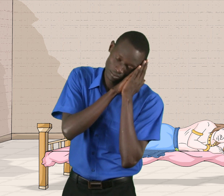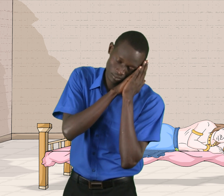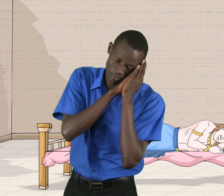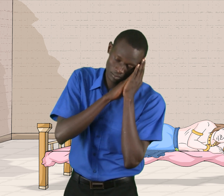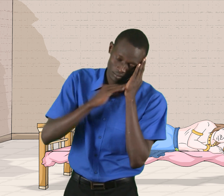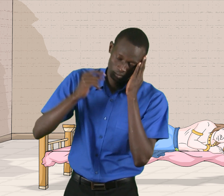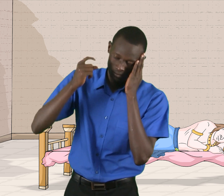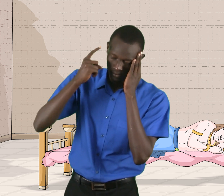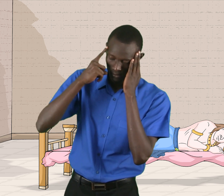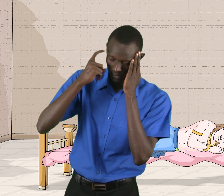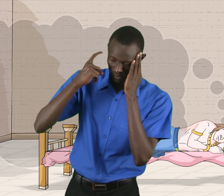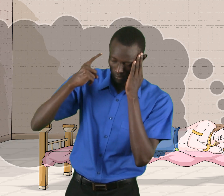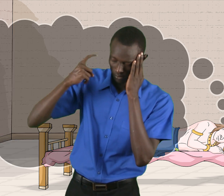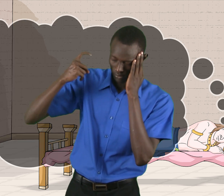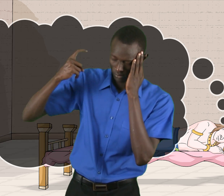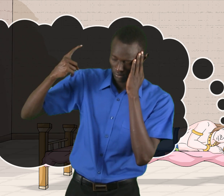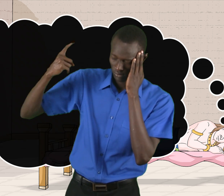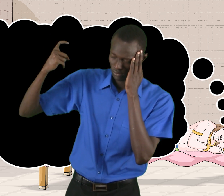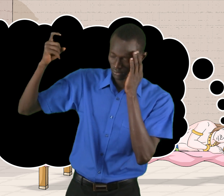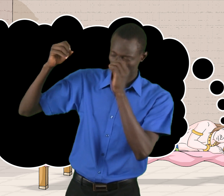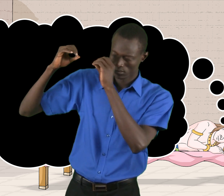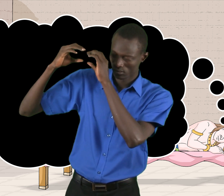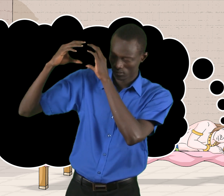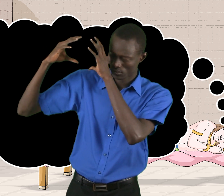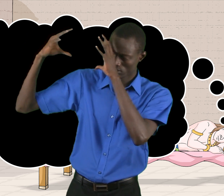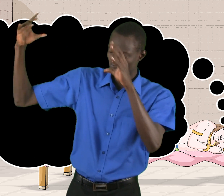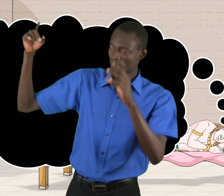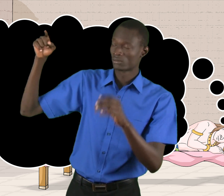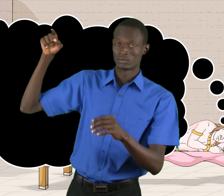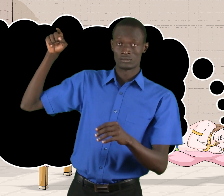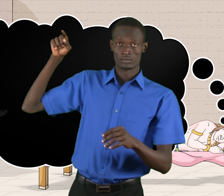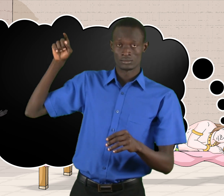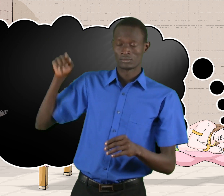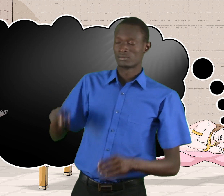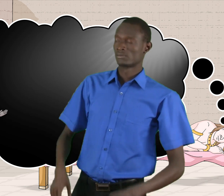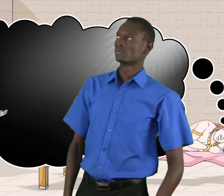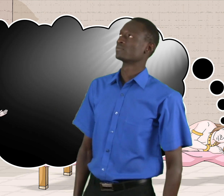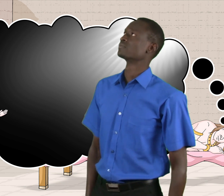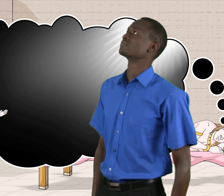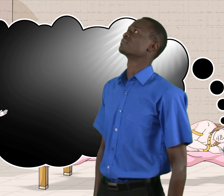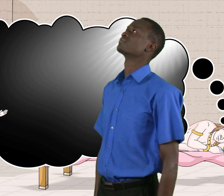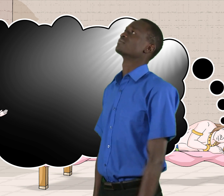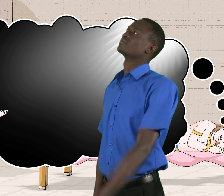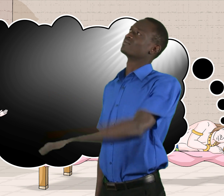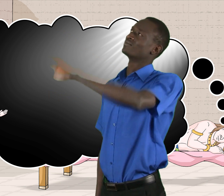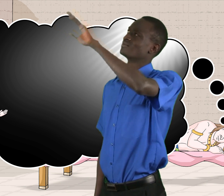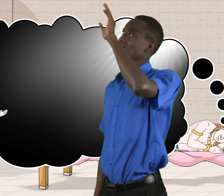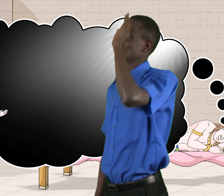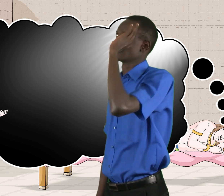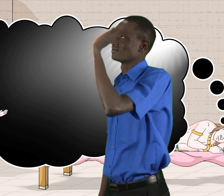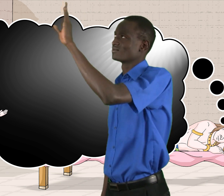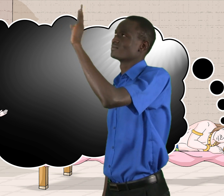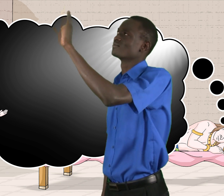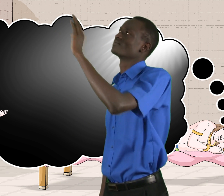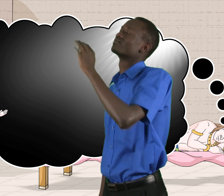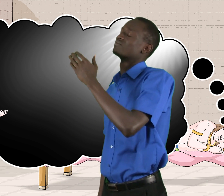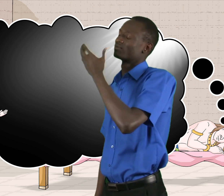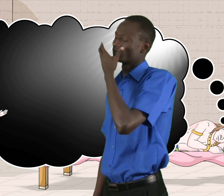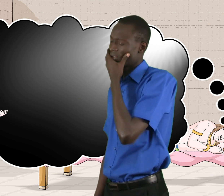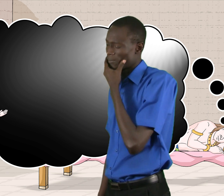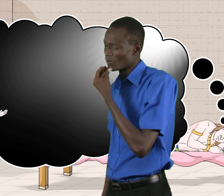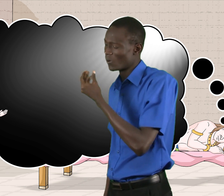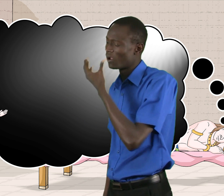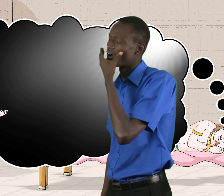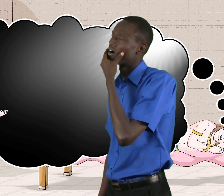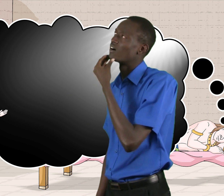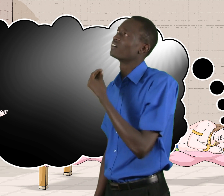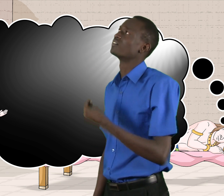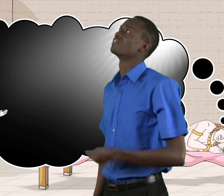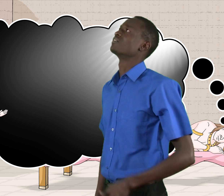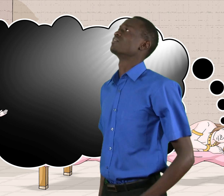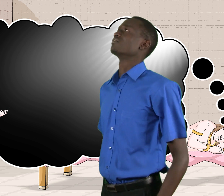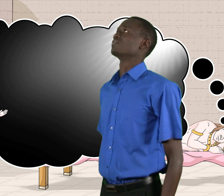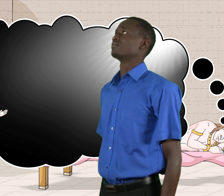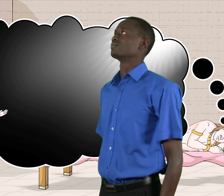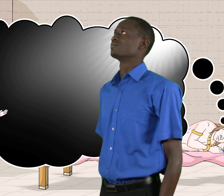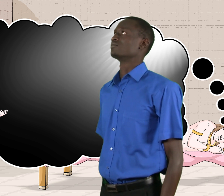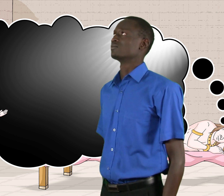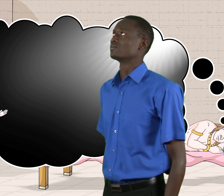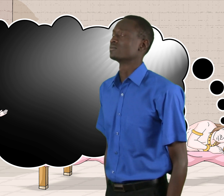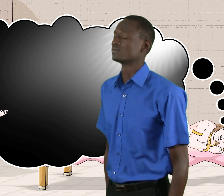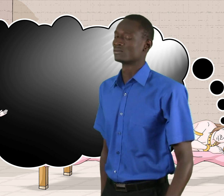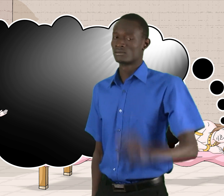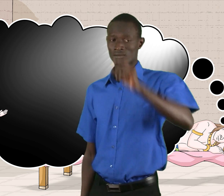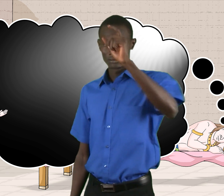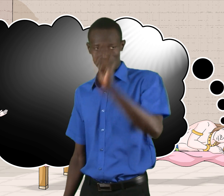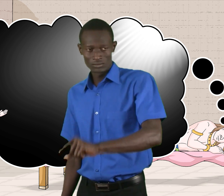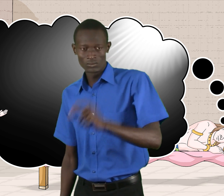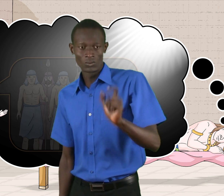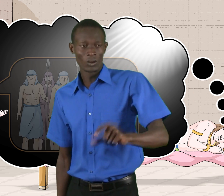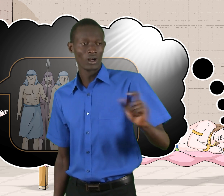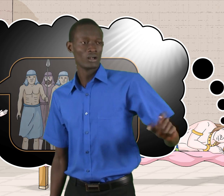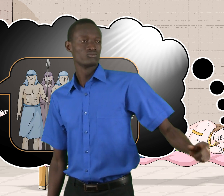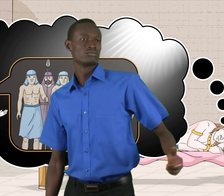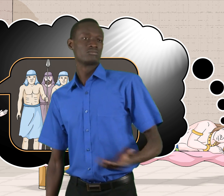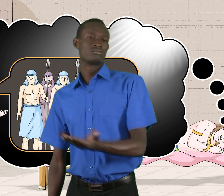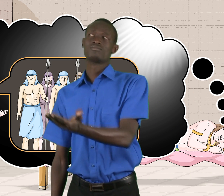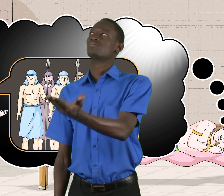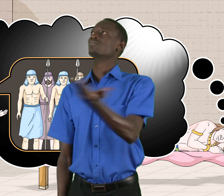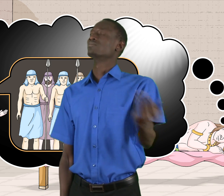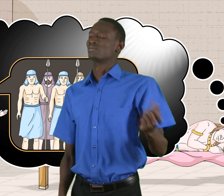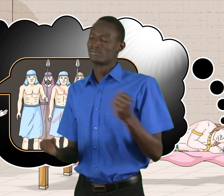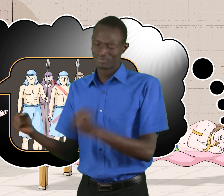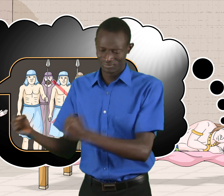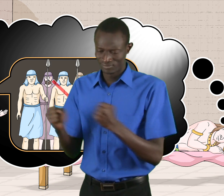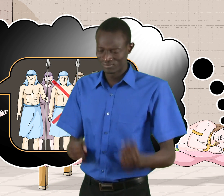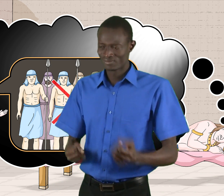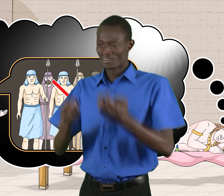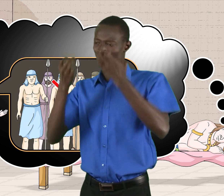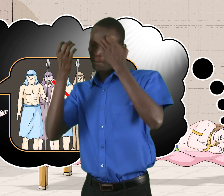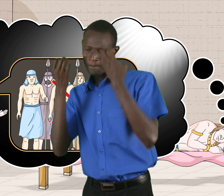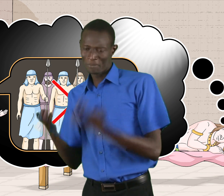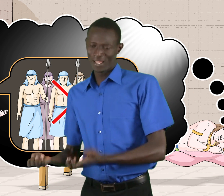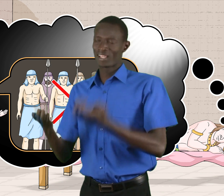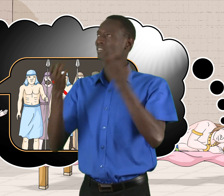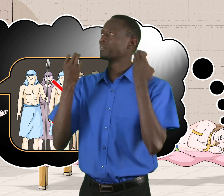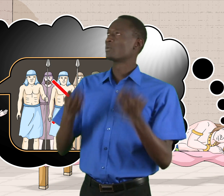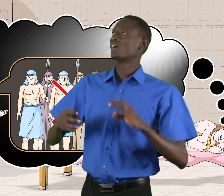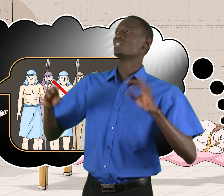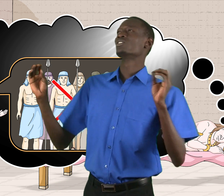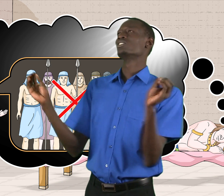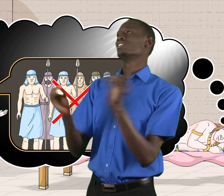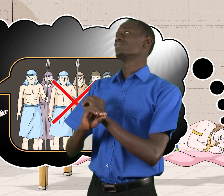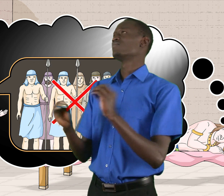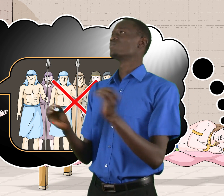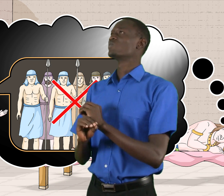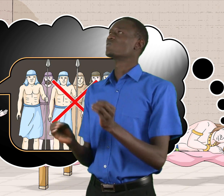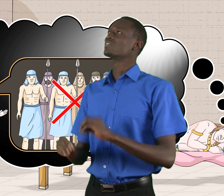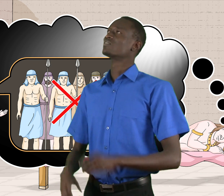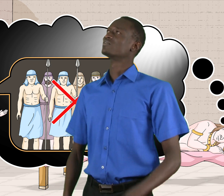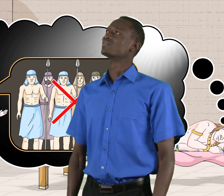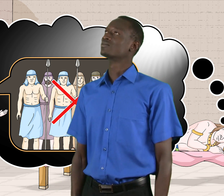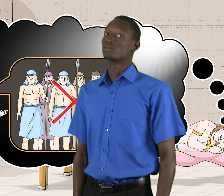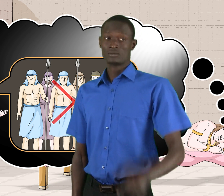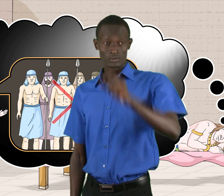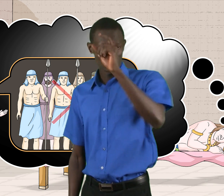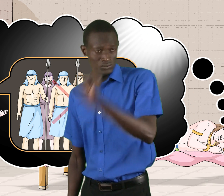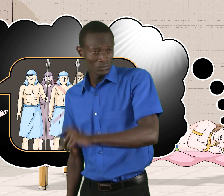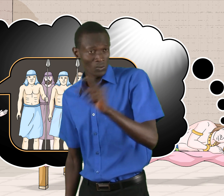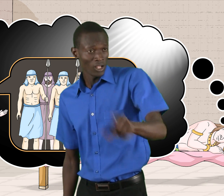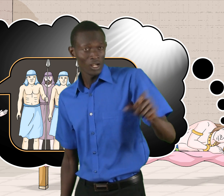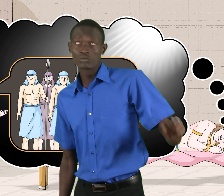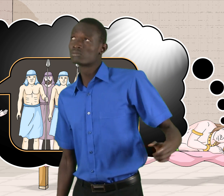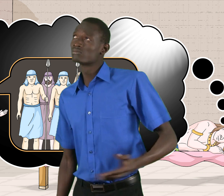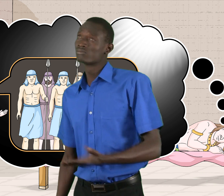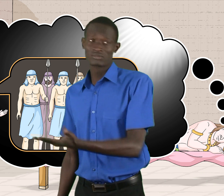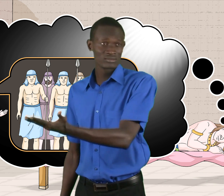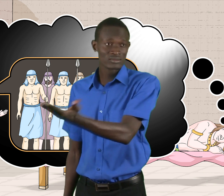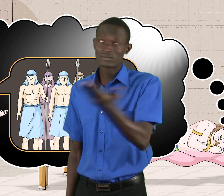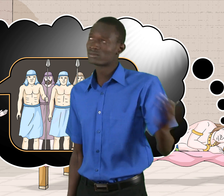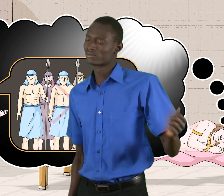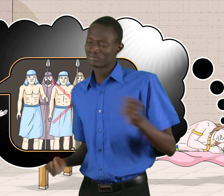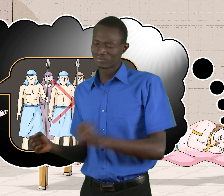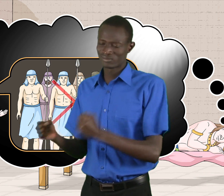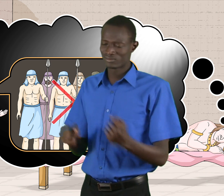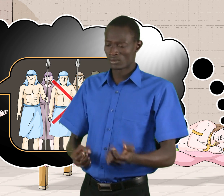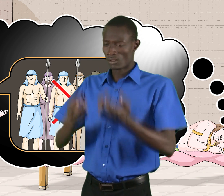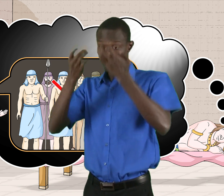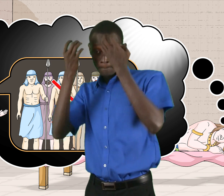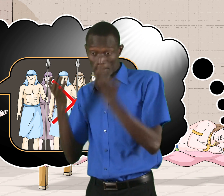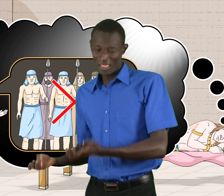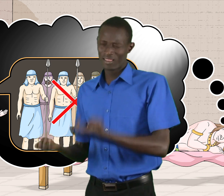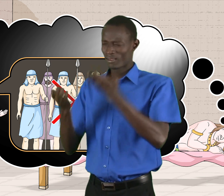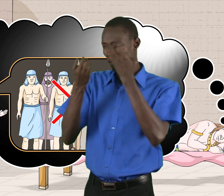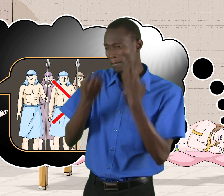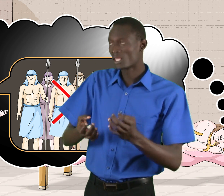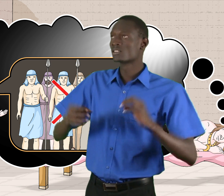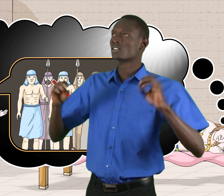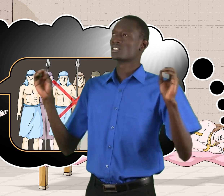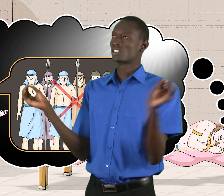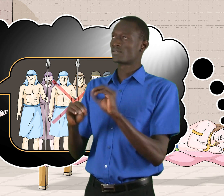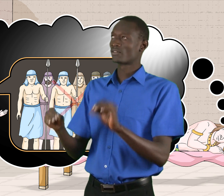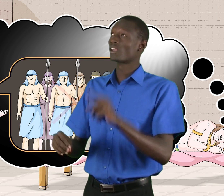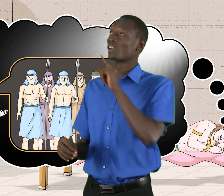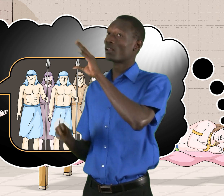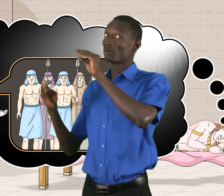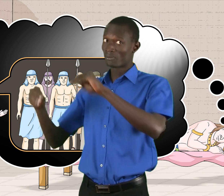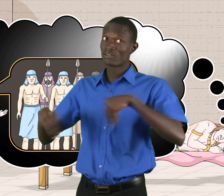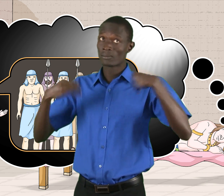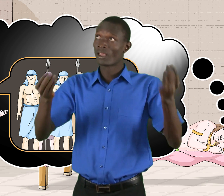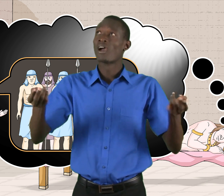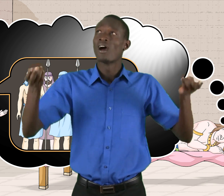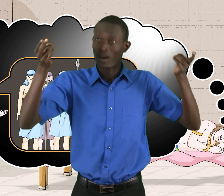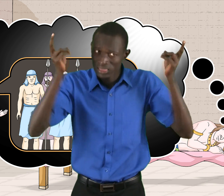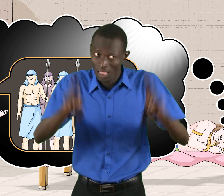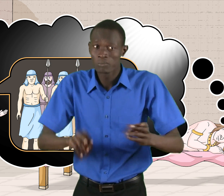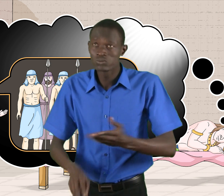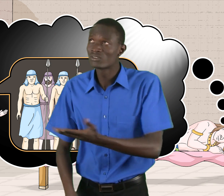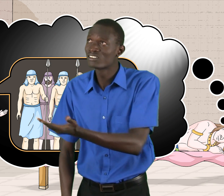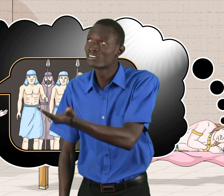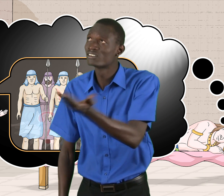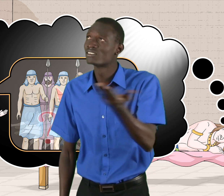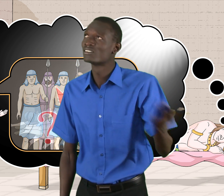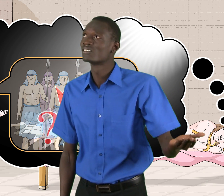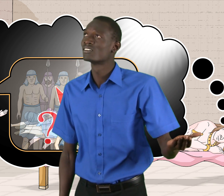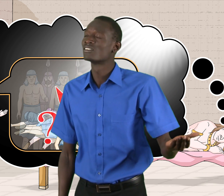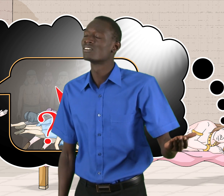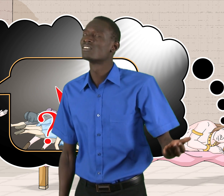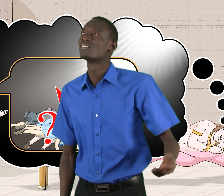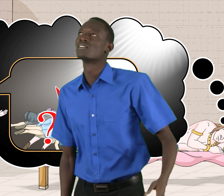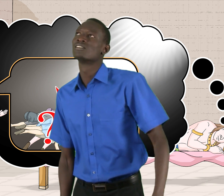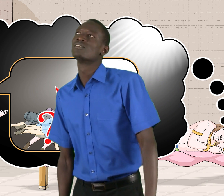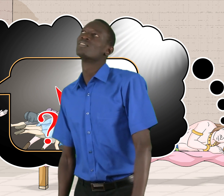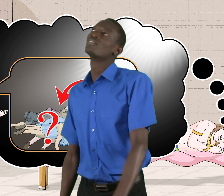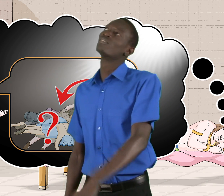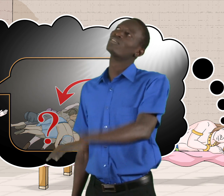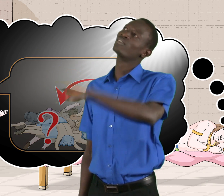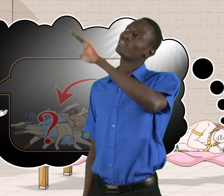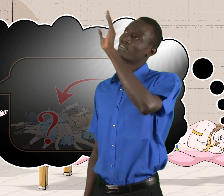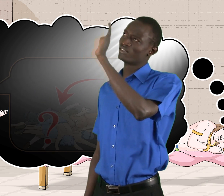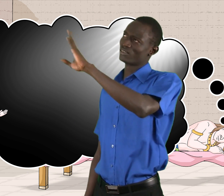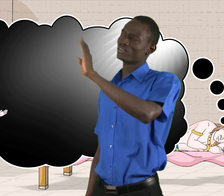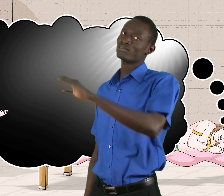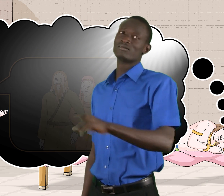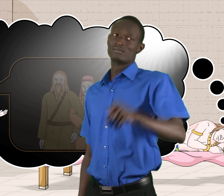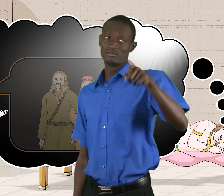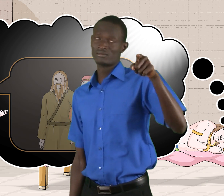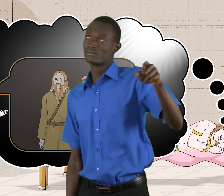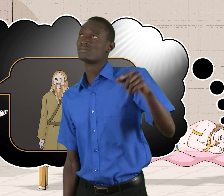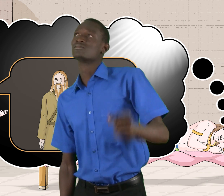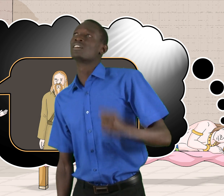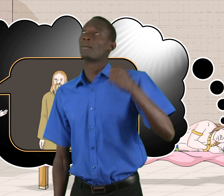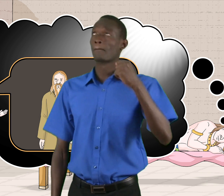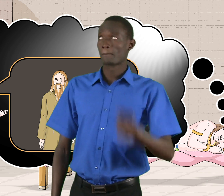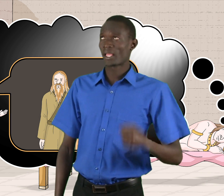Now Abimelech had not gone near her, so he replied, “Lord, would You destroy a nation even though it is innocent?